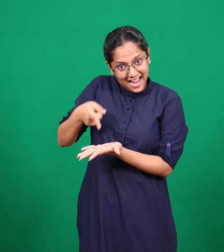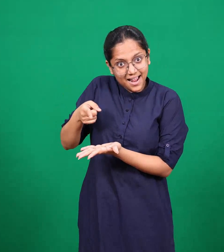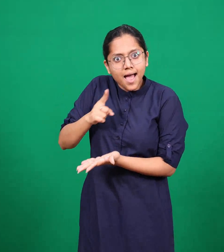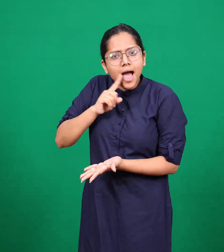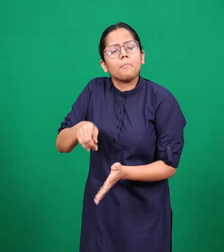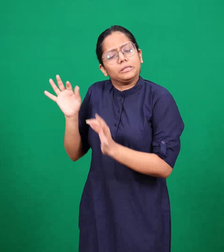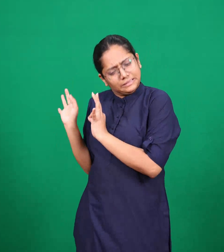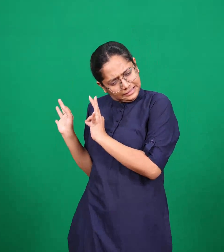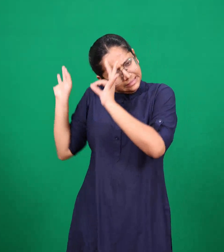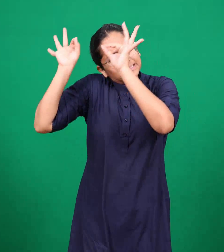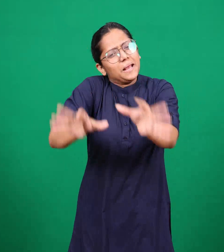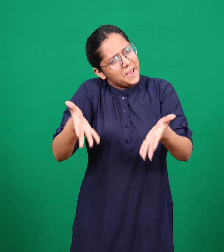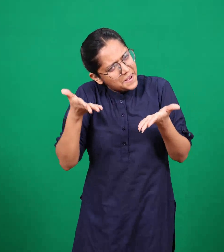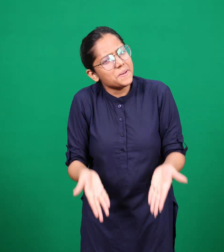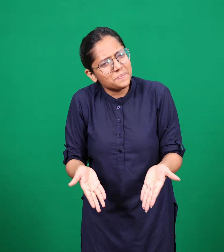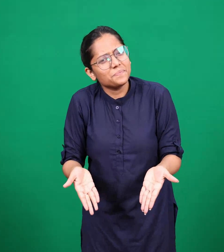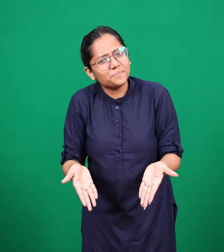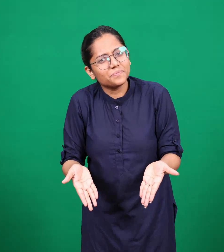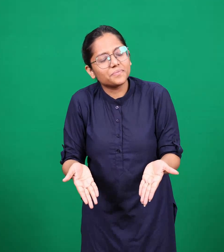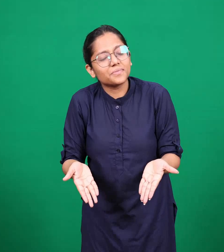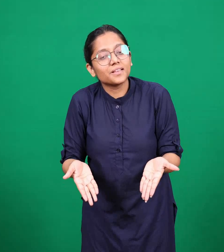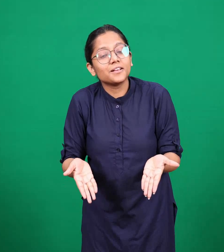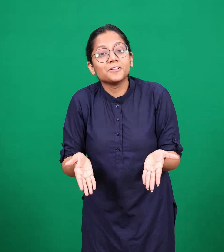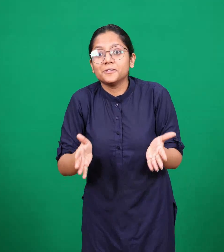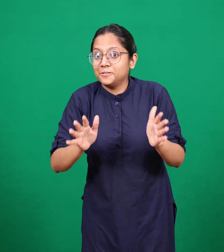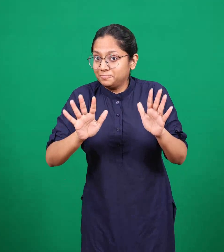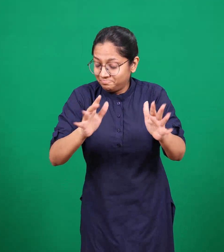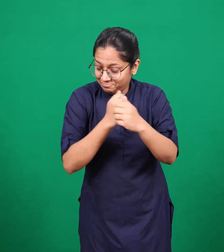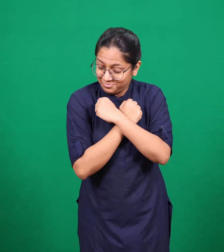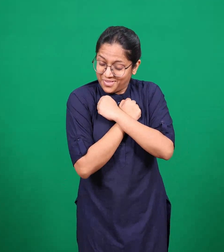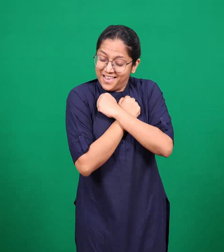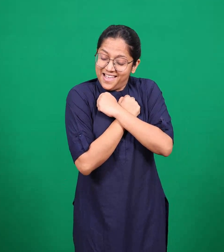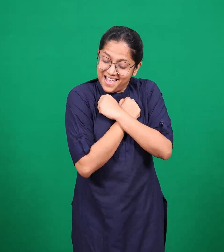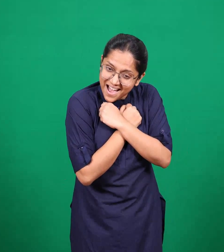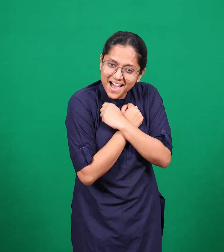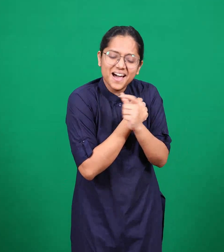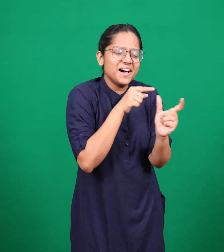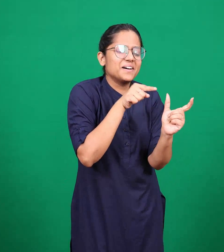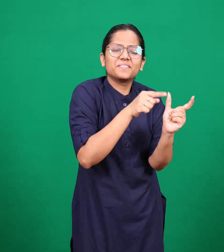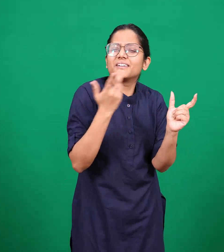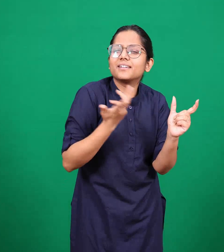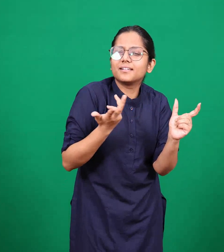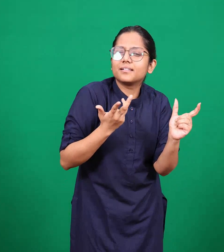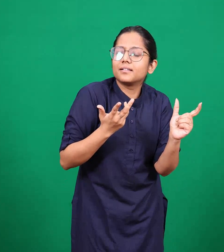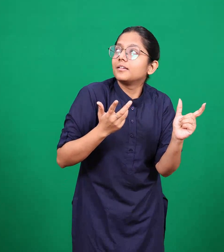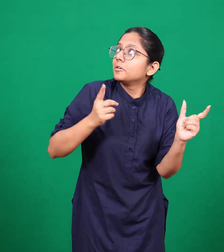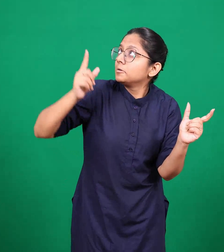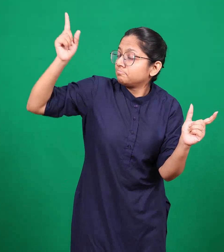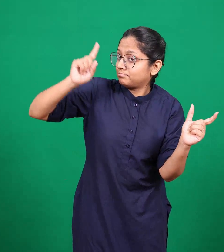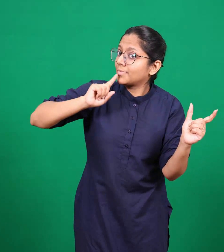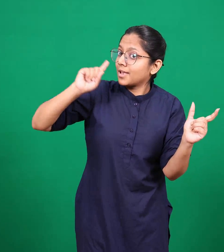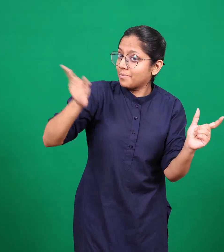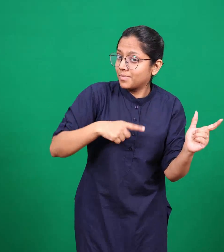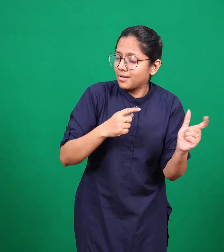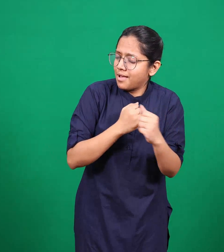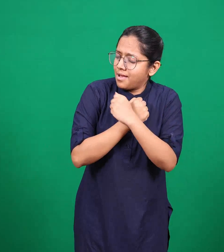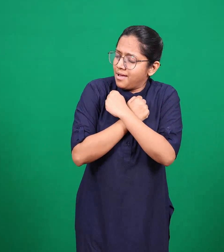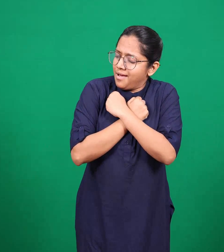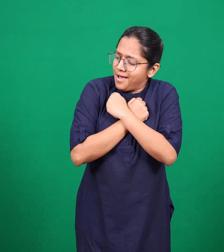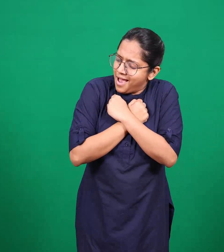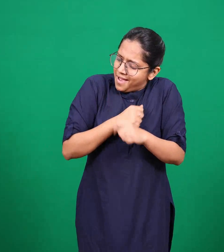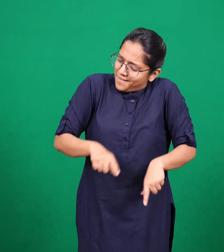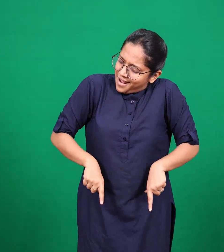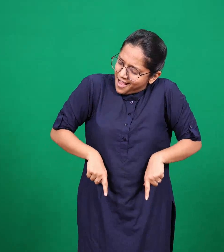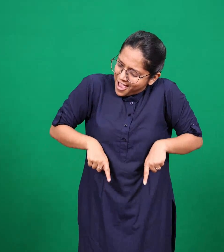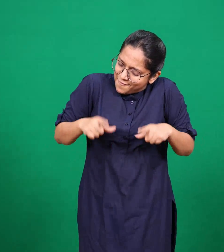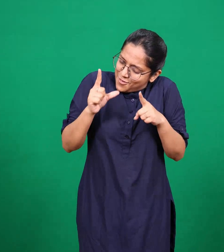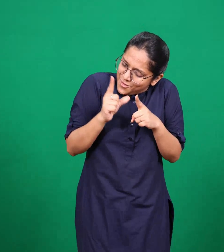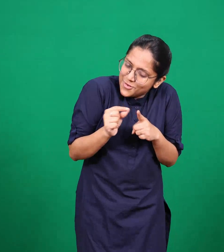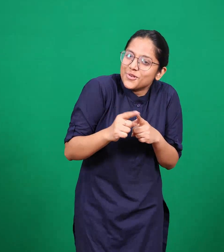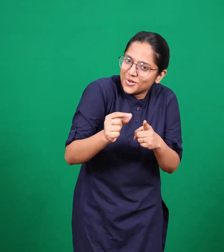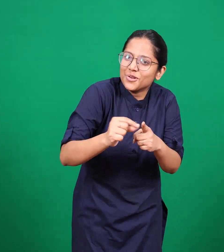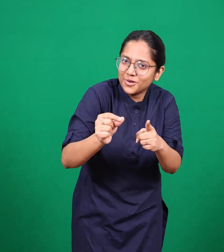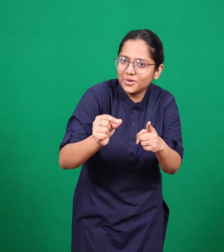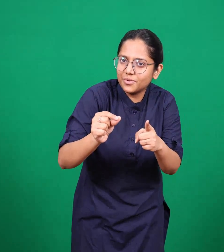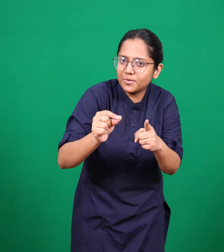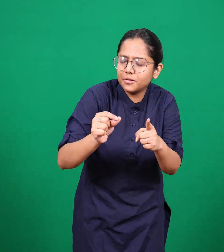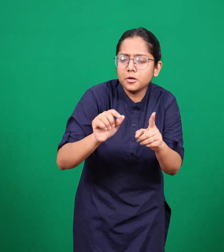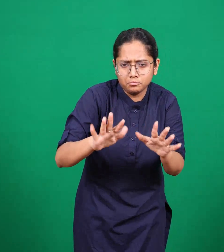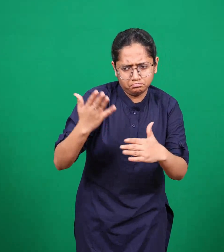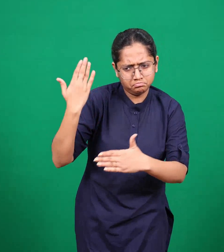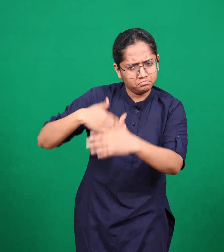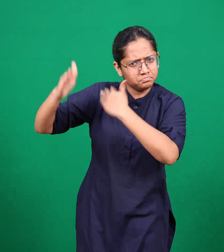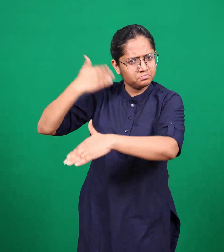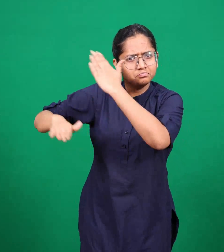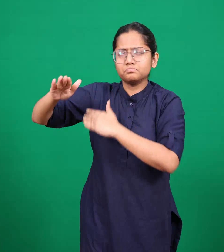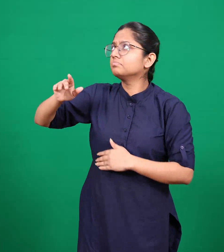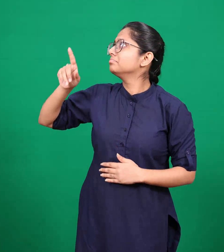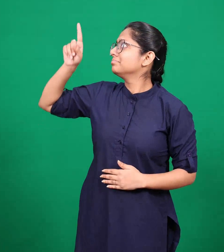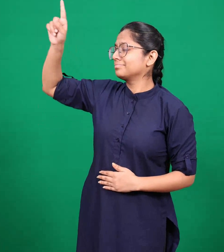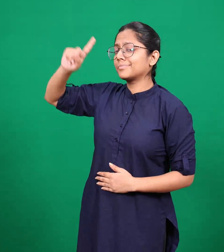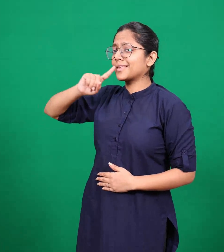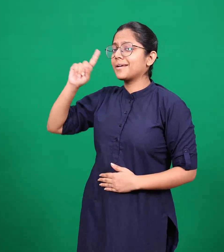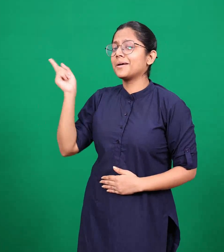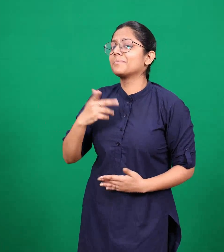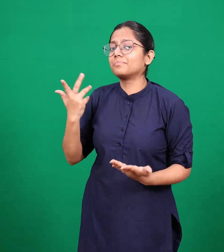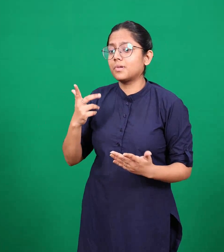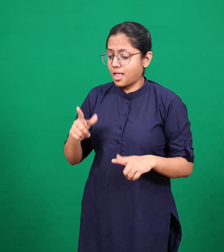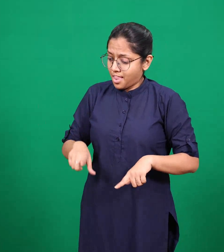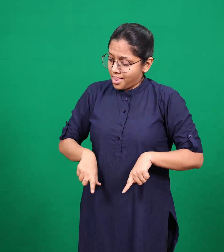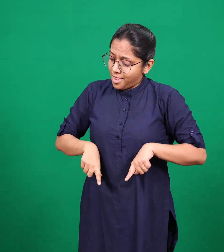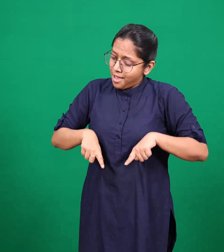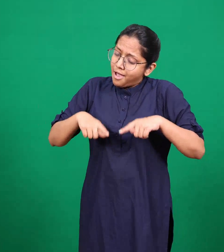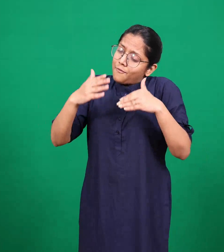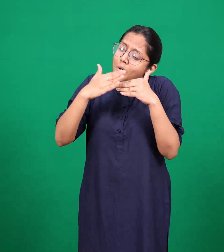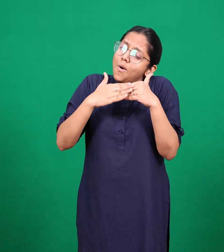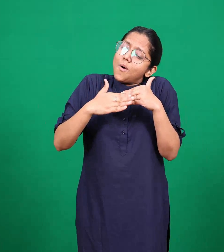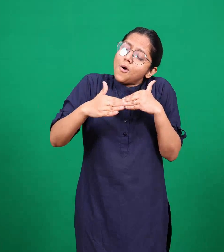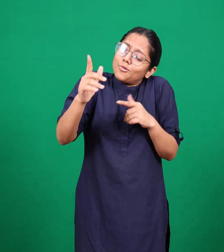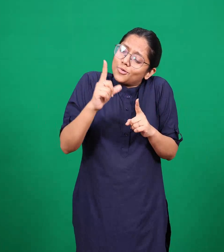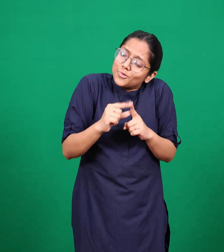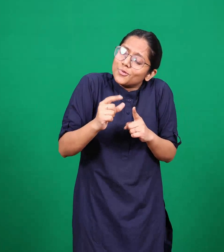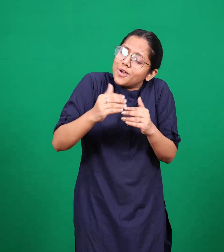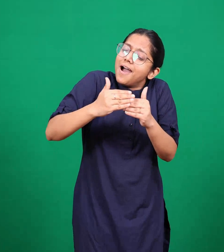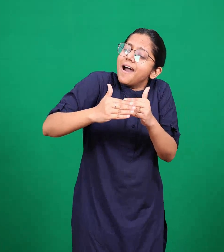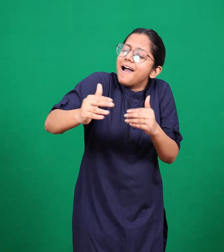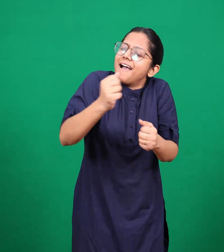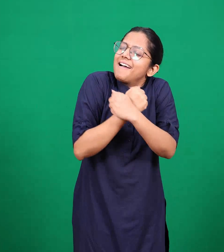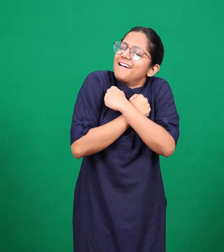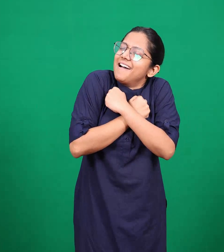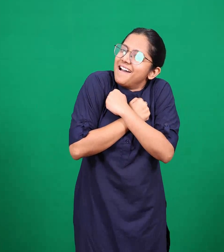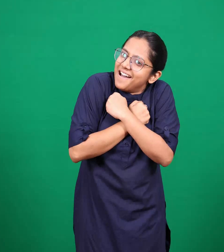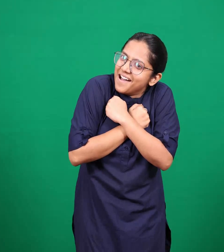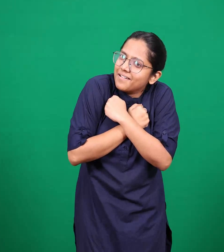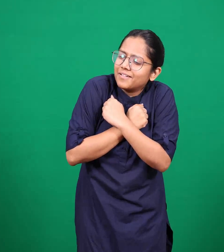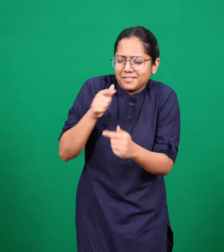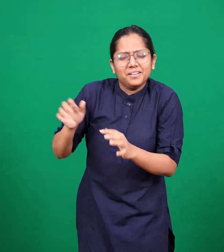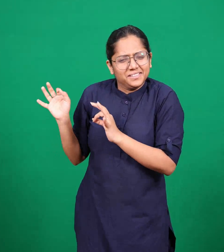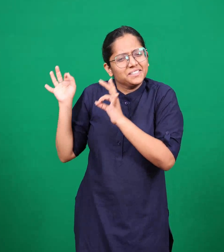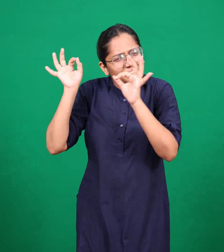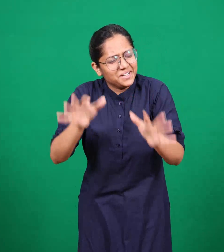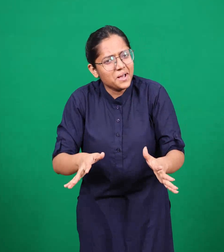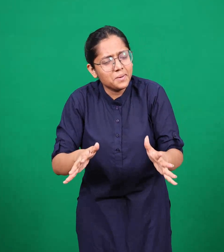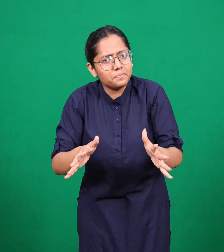And this is love, that we walk according to His commandments.